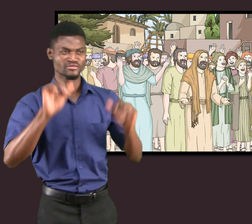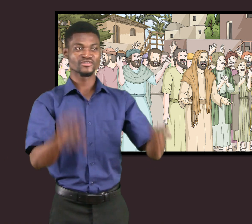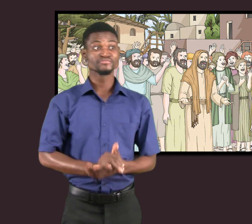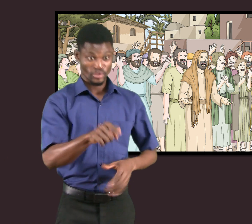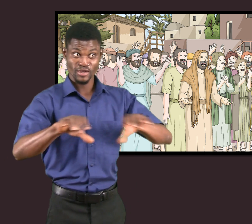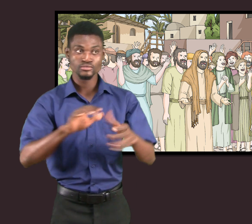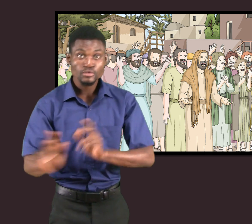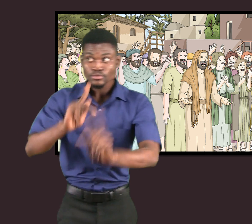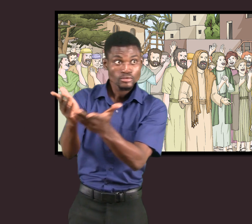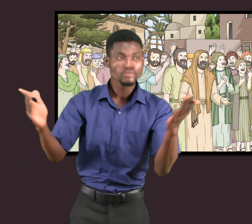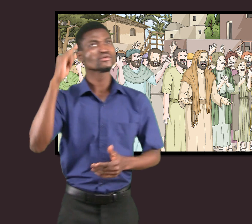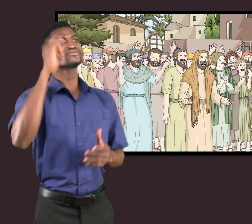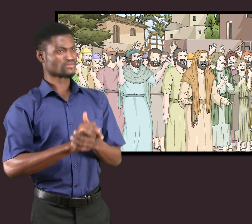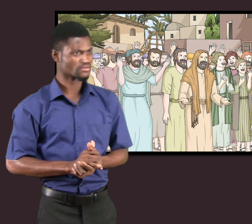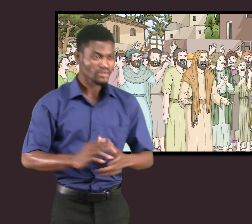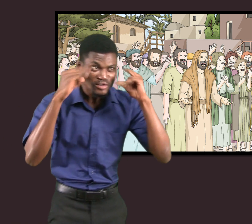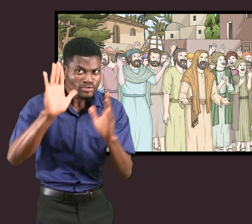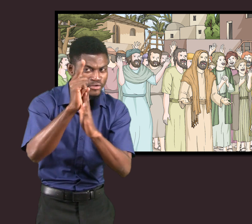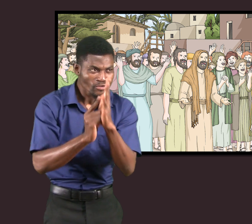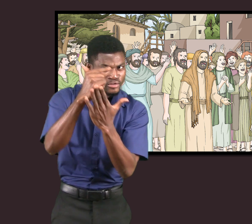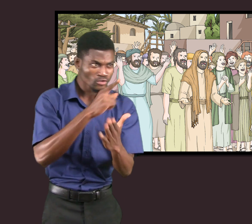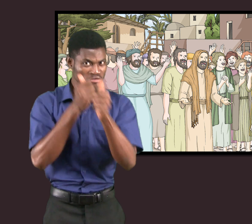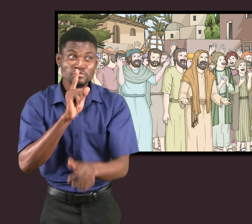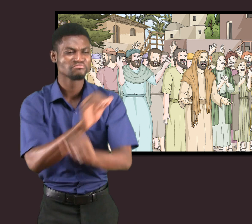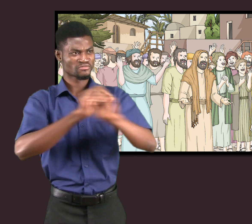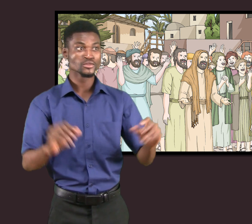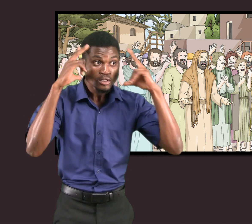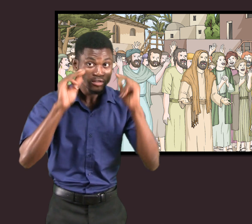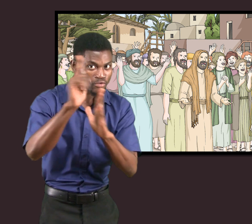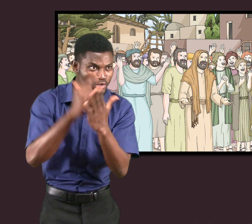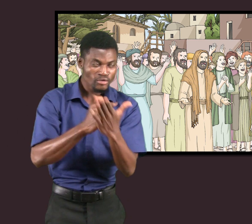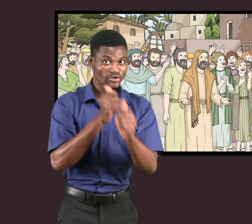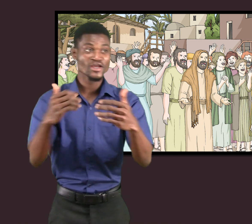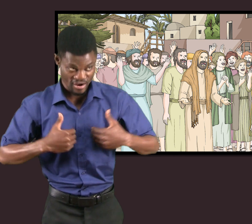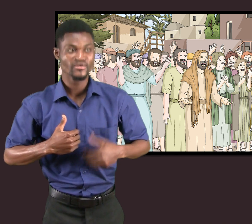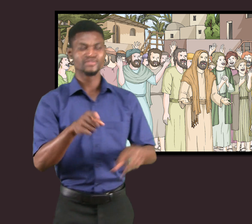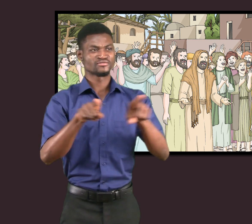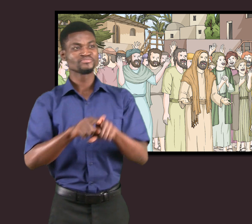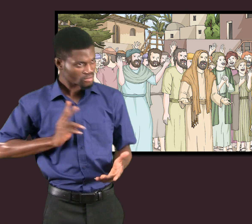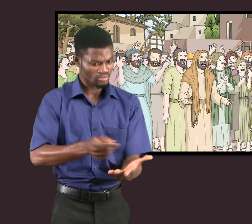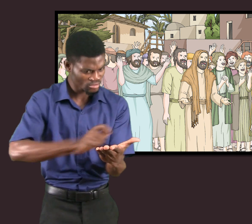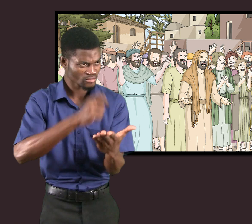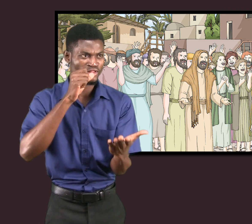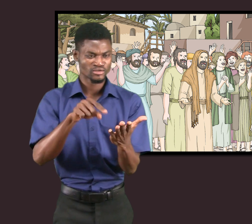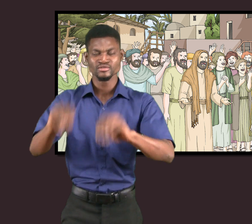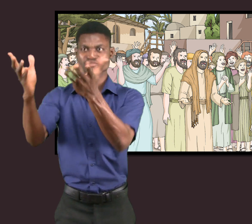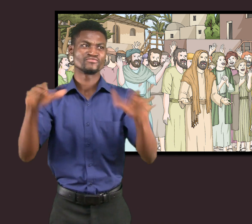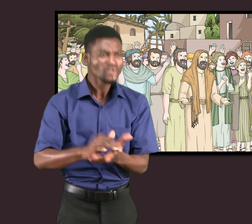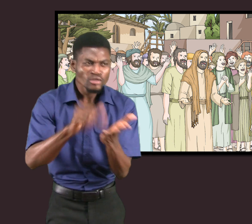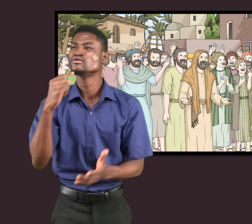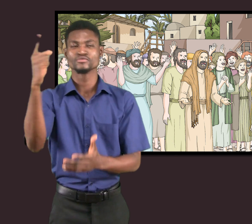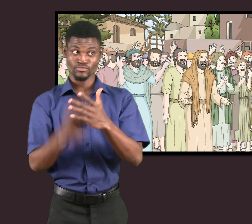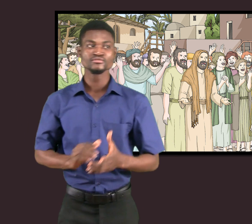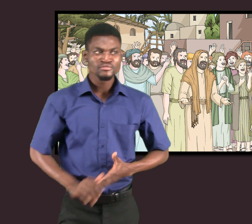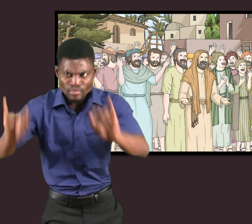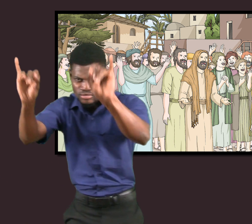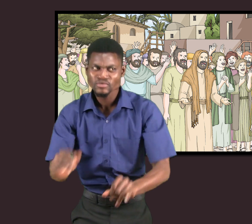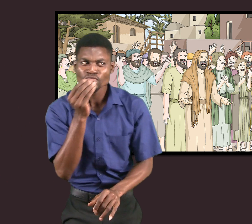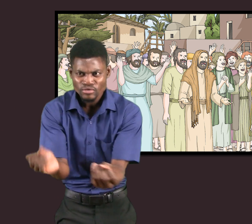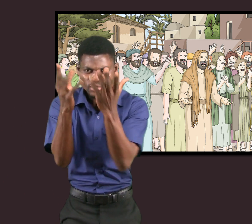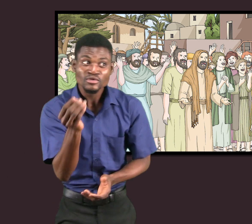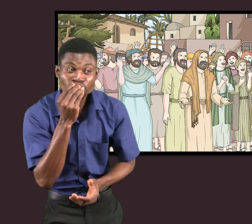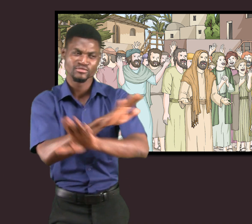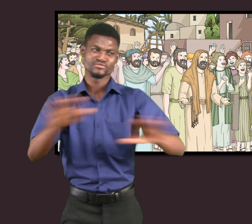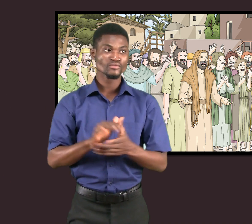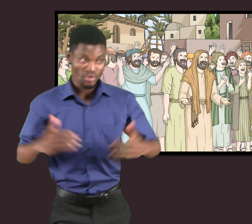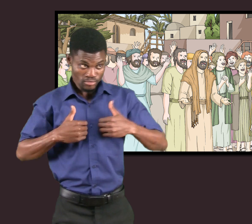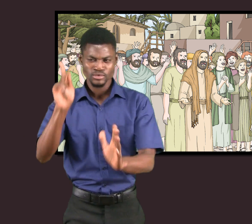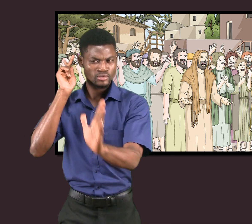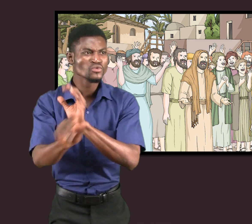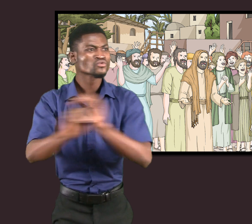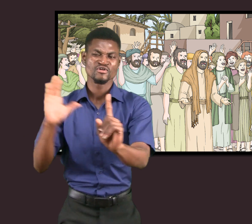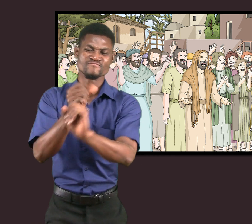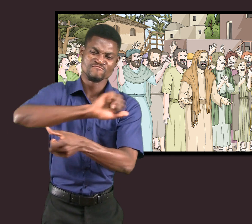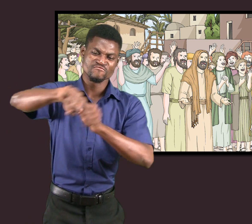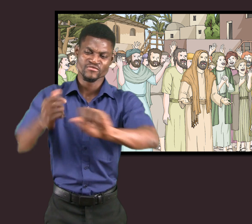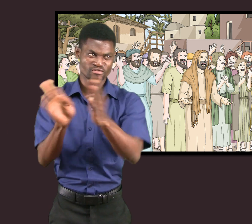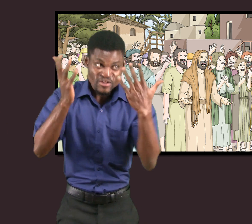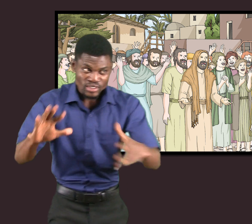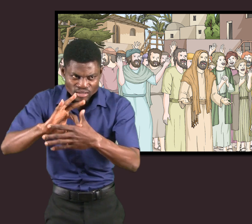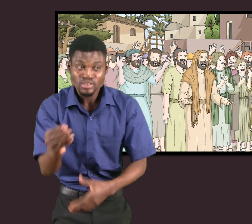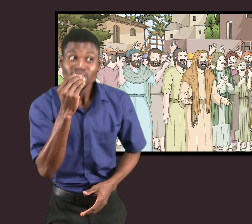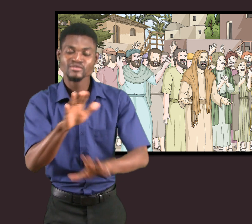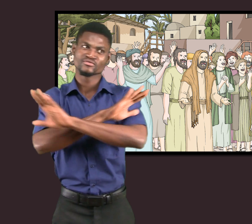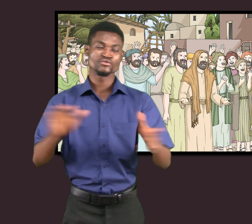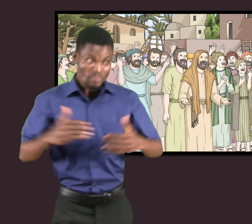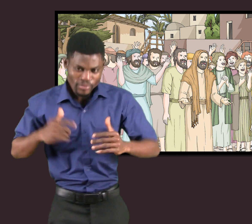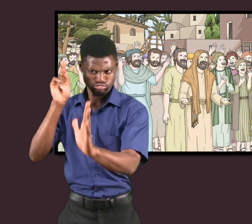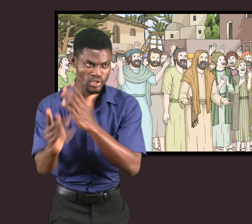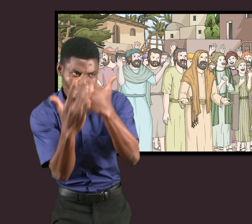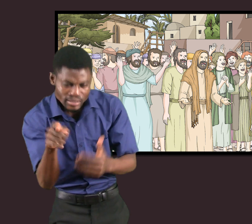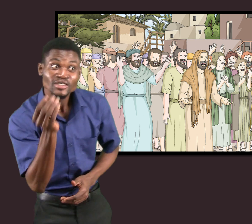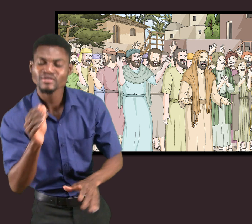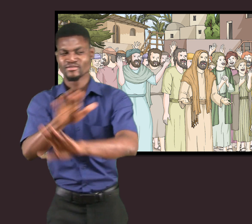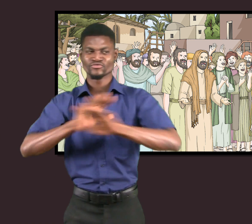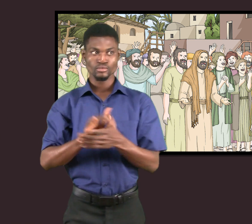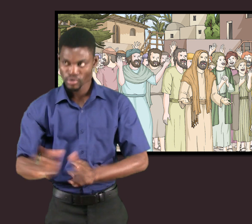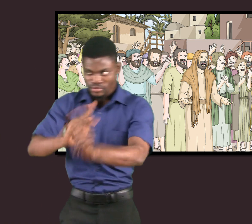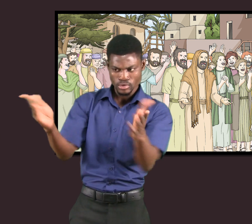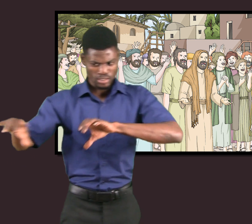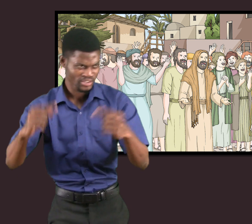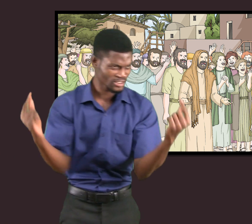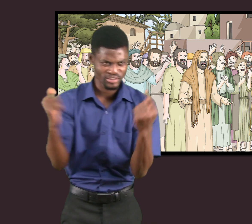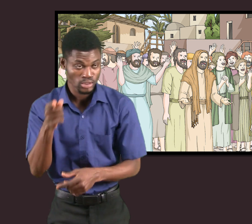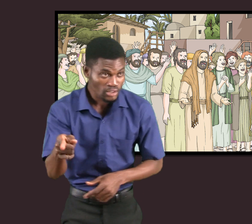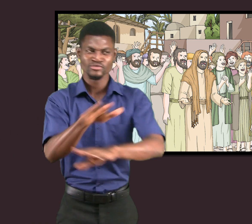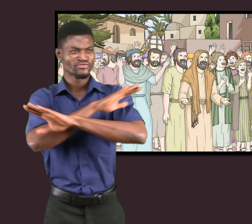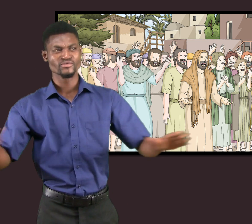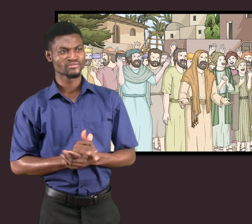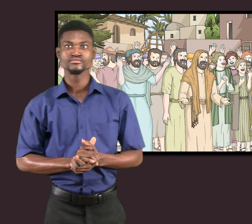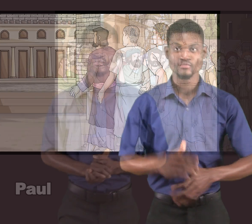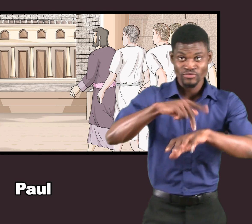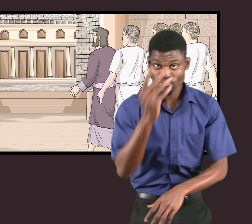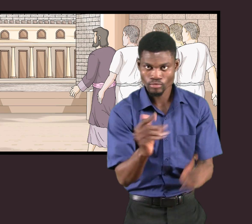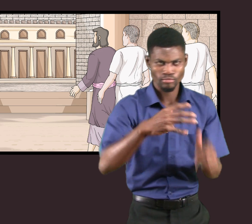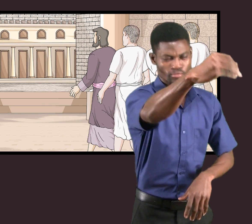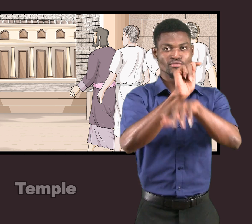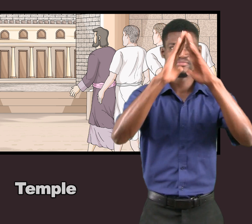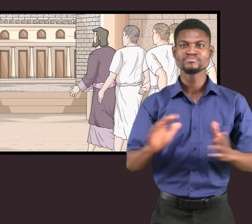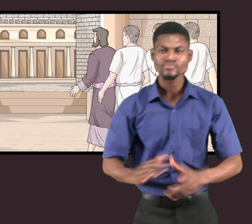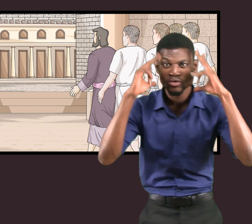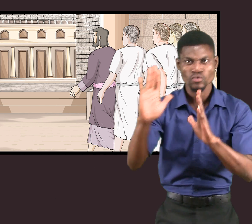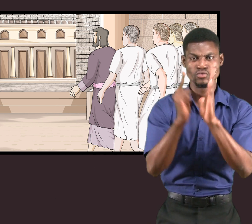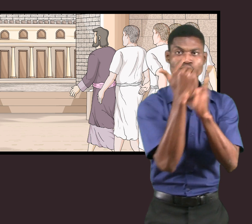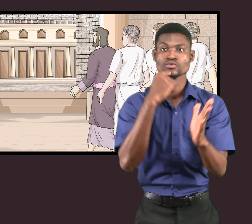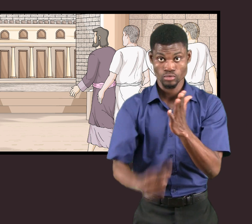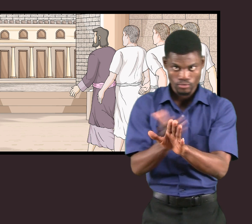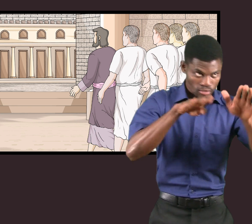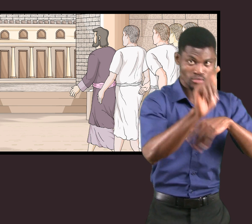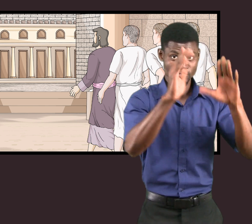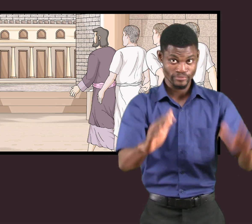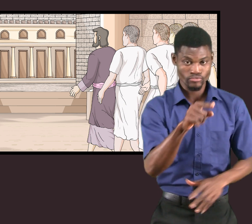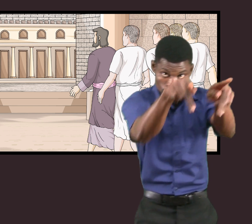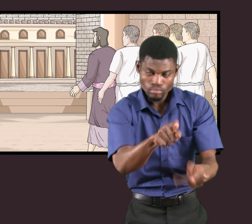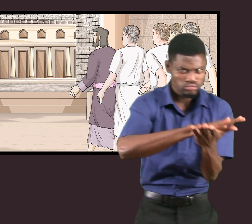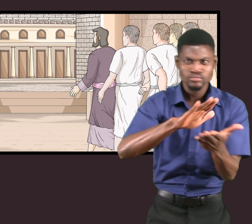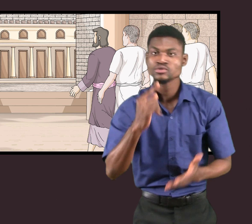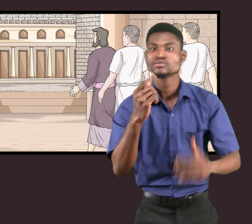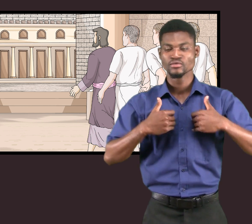As for the Gentile believers, we have written to them our decision that they must abstain from food sacrificed to idols, from blood, from the meat of strangled animals, and from sexual immorality.” So the next day Paul took the men and purified himself along with them.